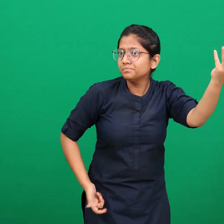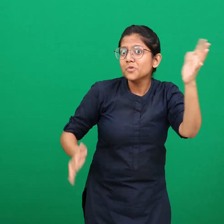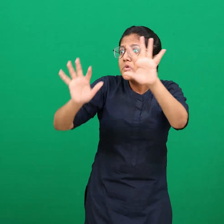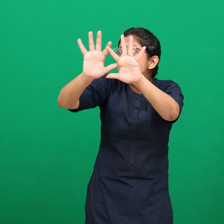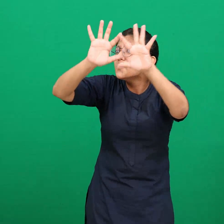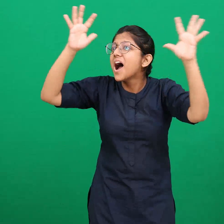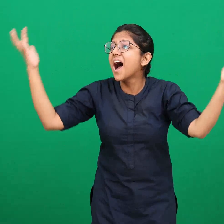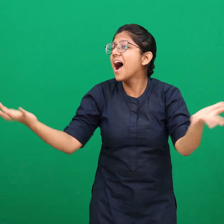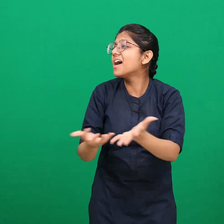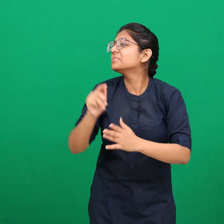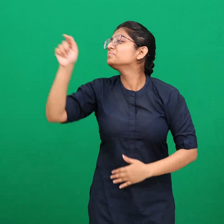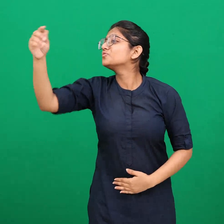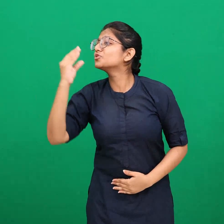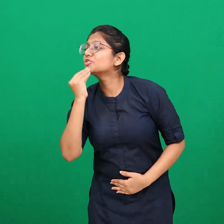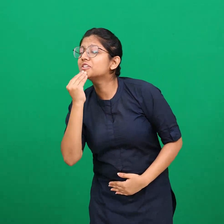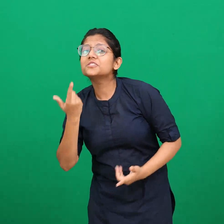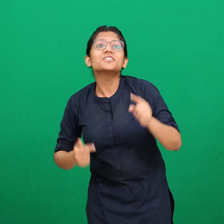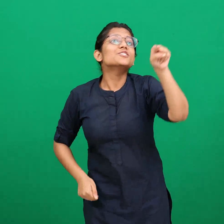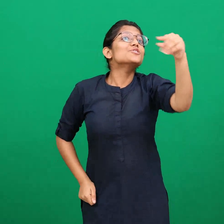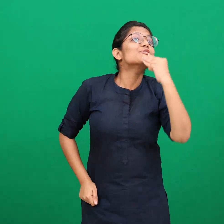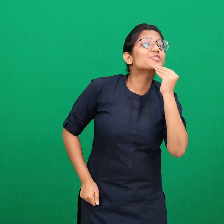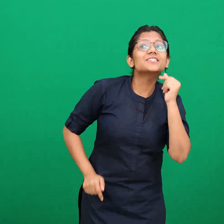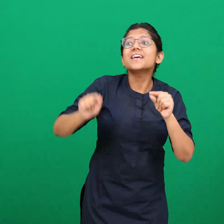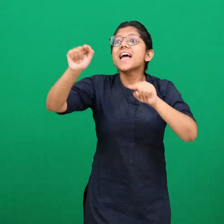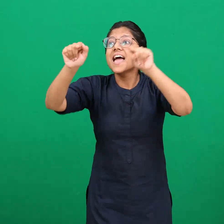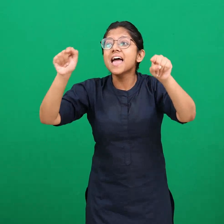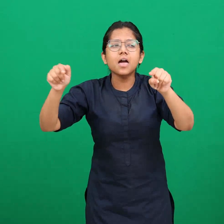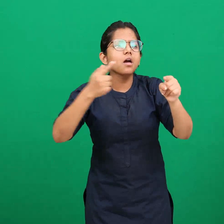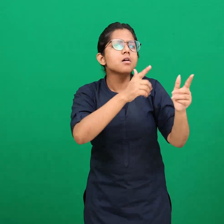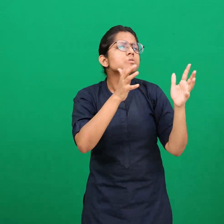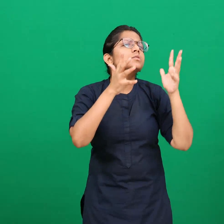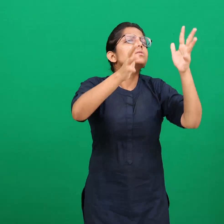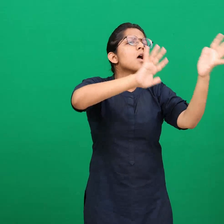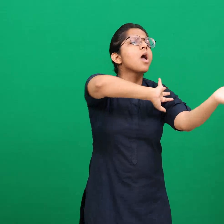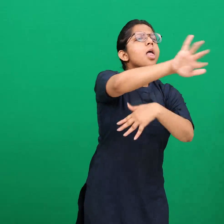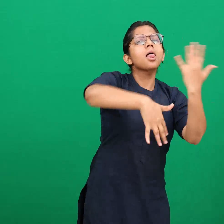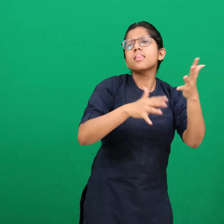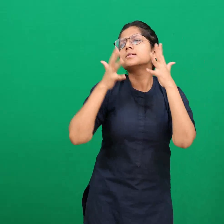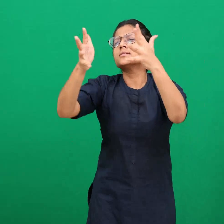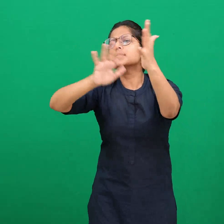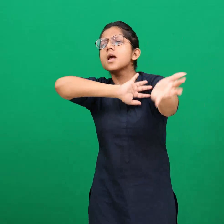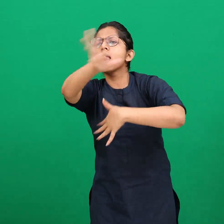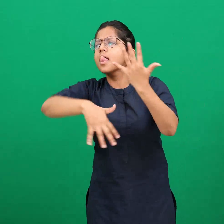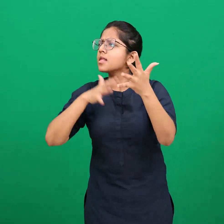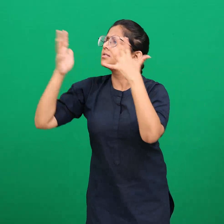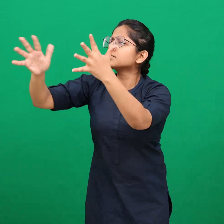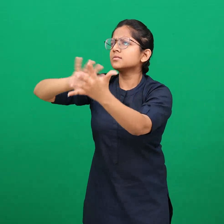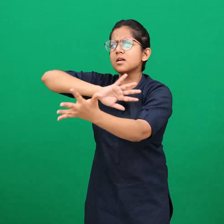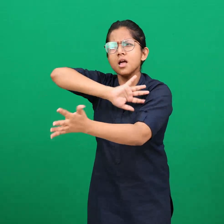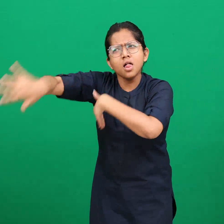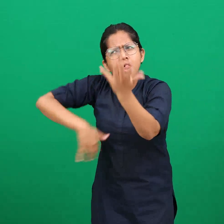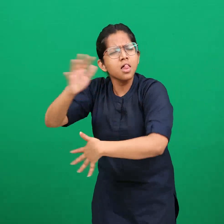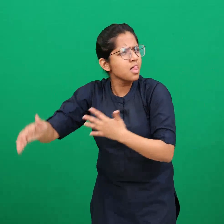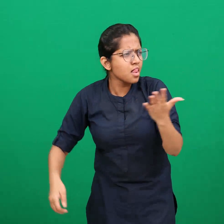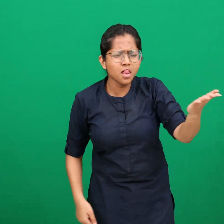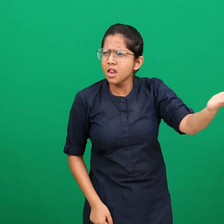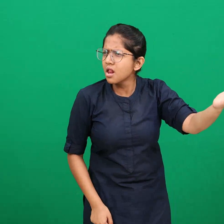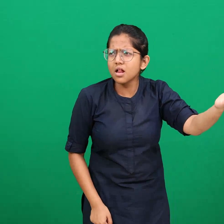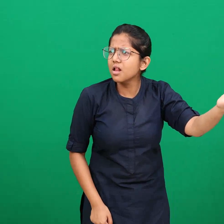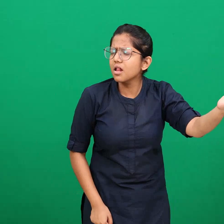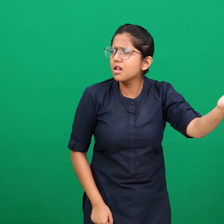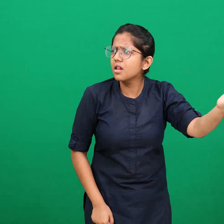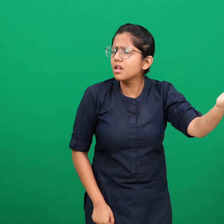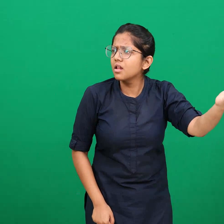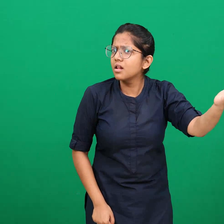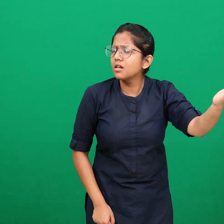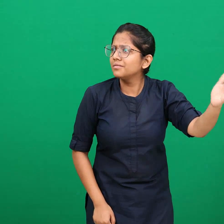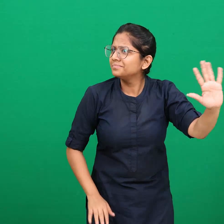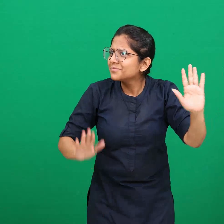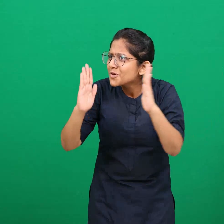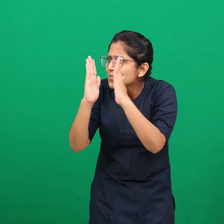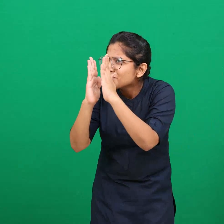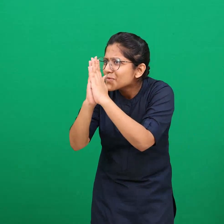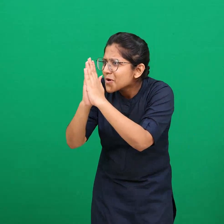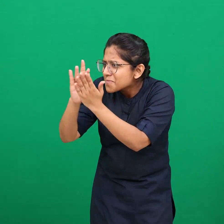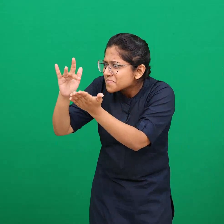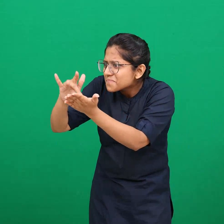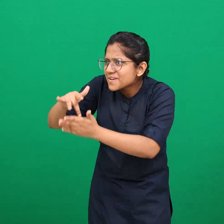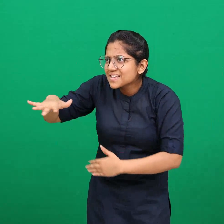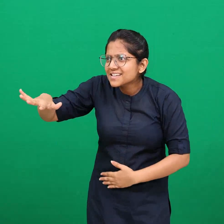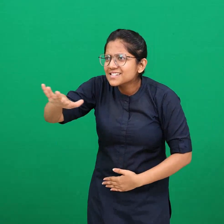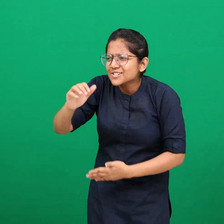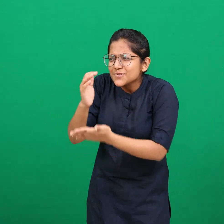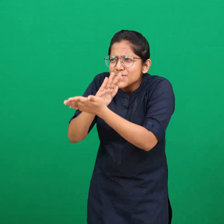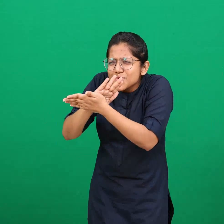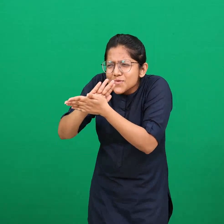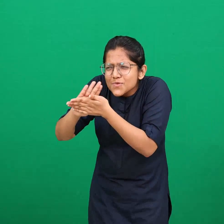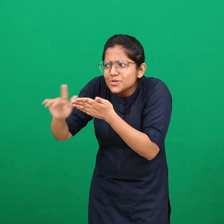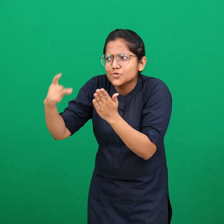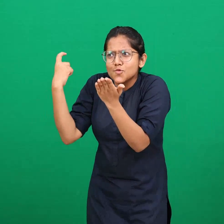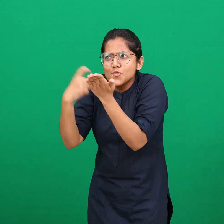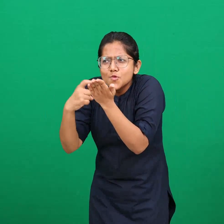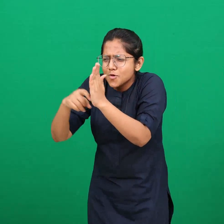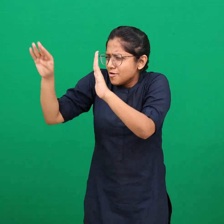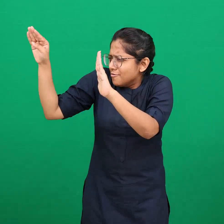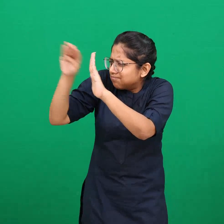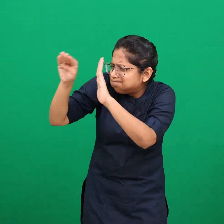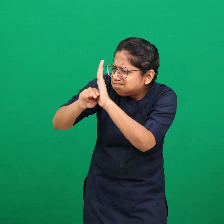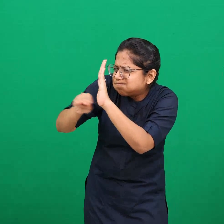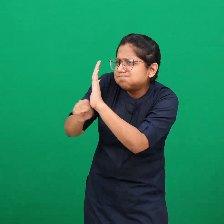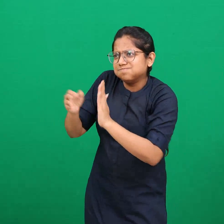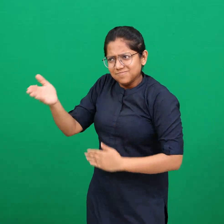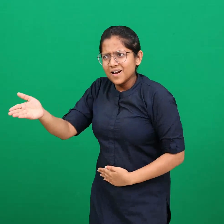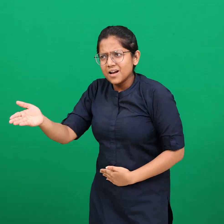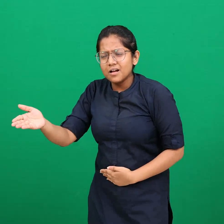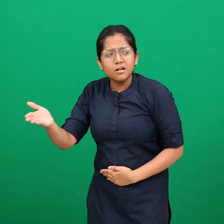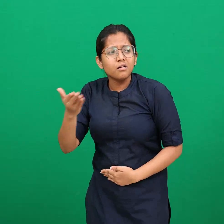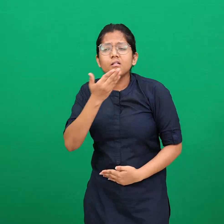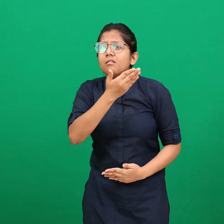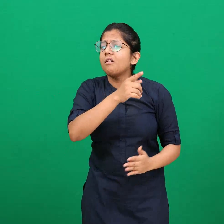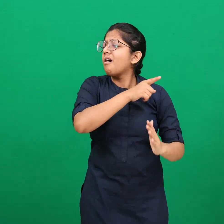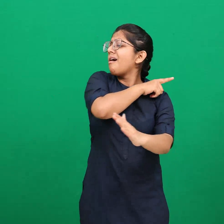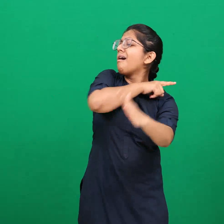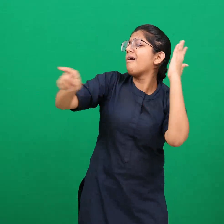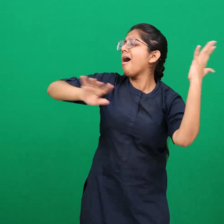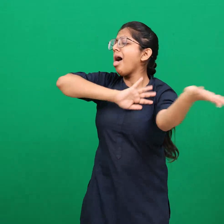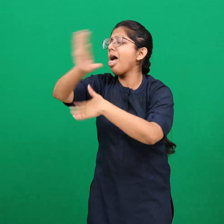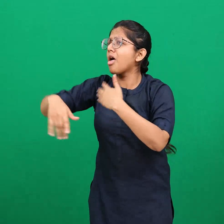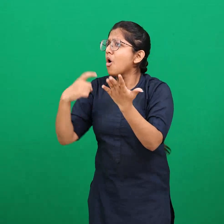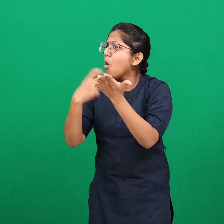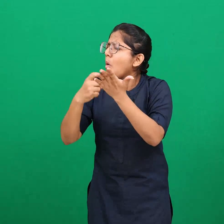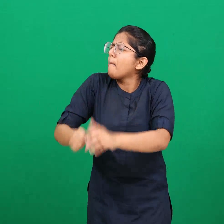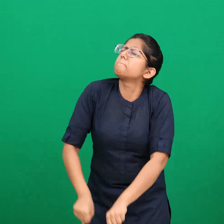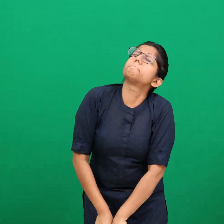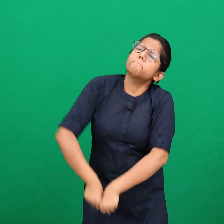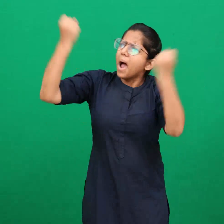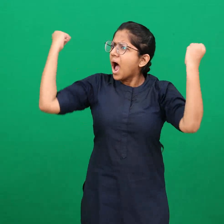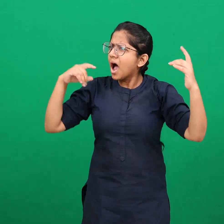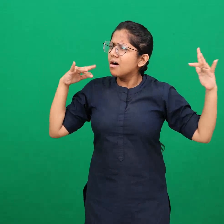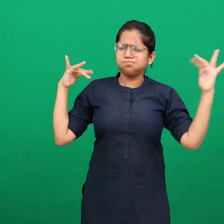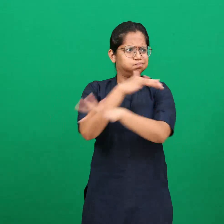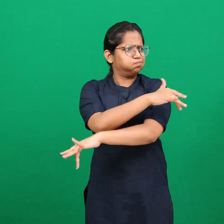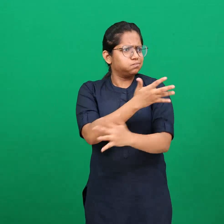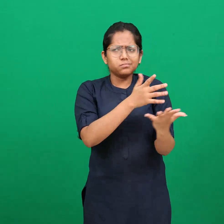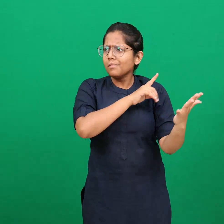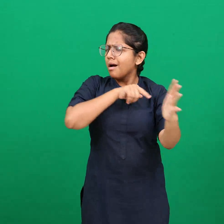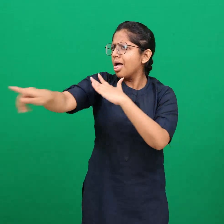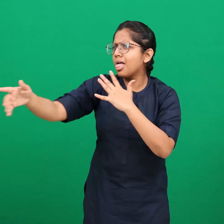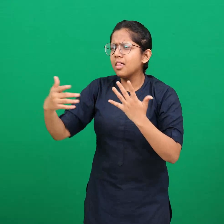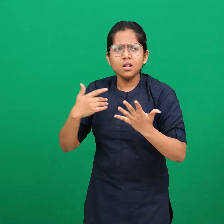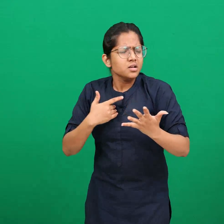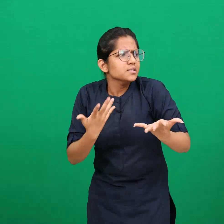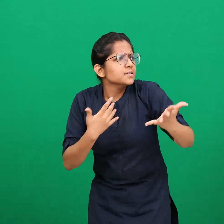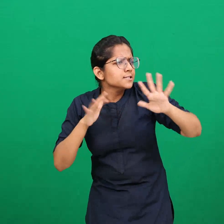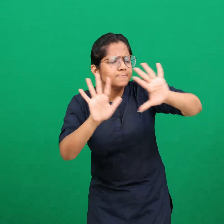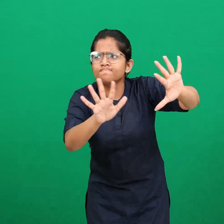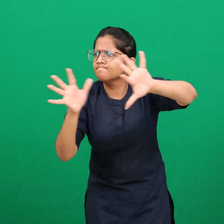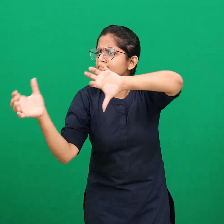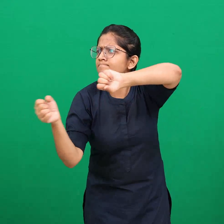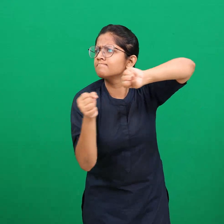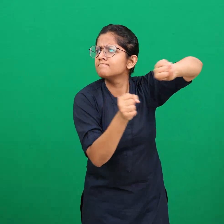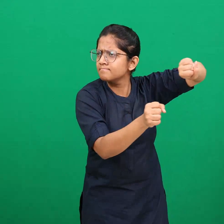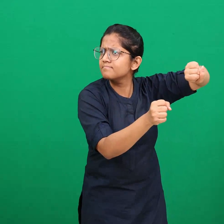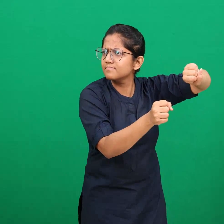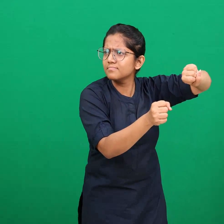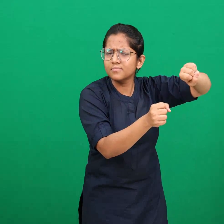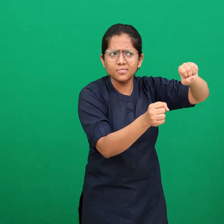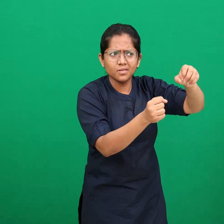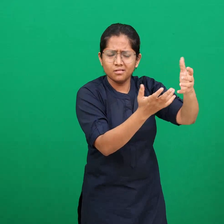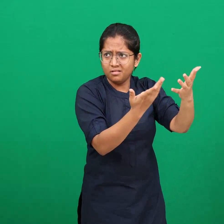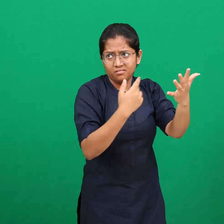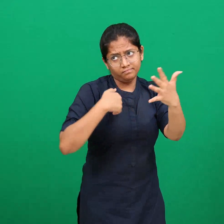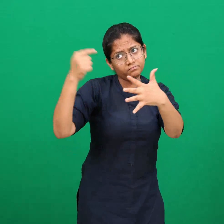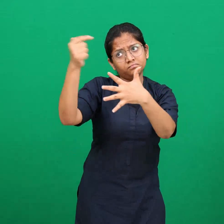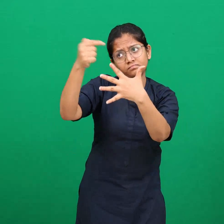He is a ringleader of the sect of the Nazarenes, and he even tried to desecrate the temple; so we seized him.